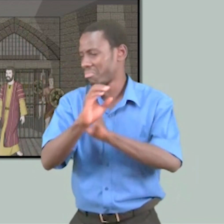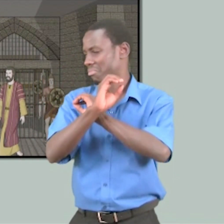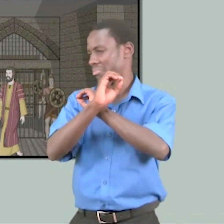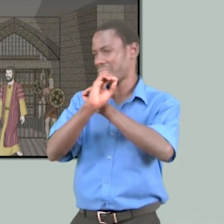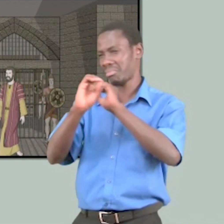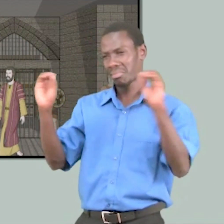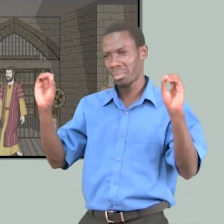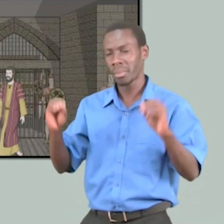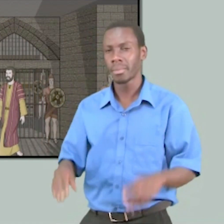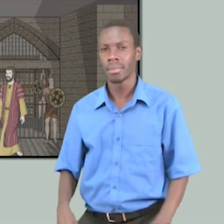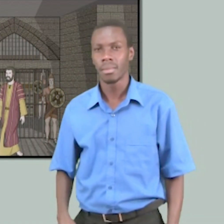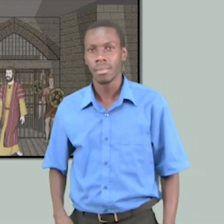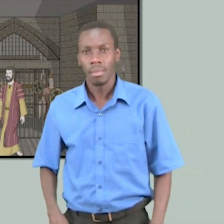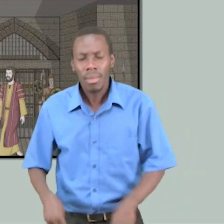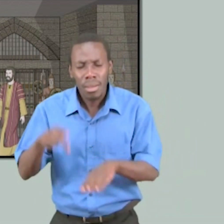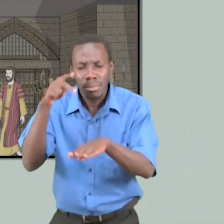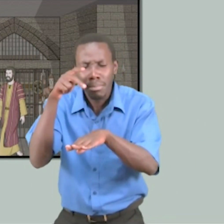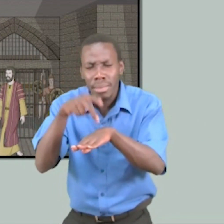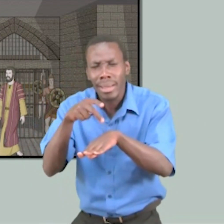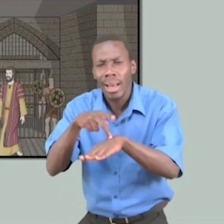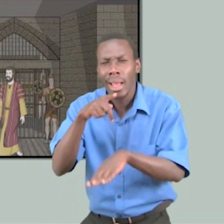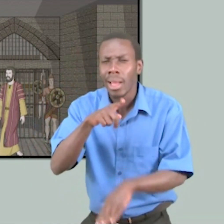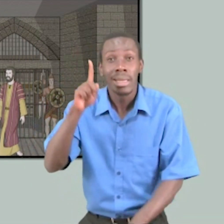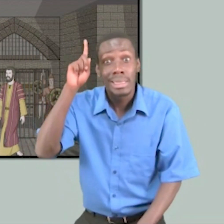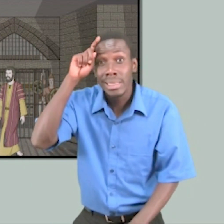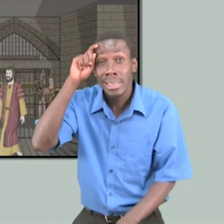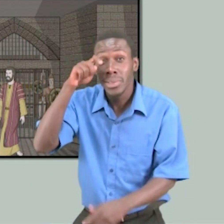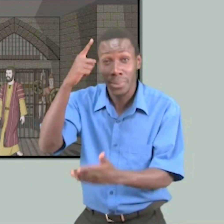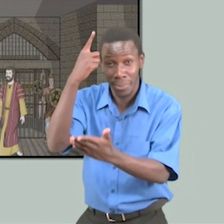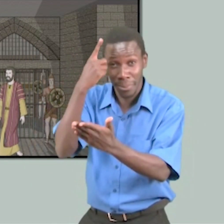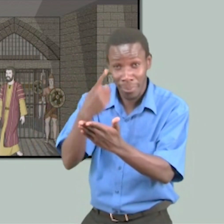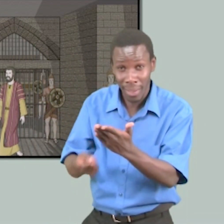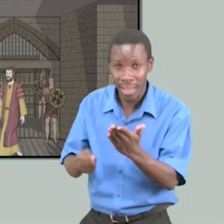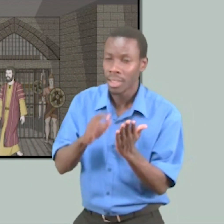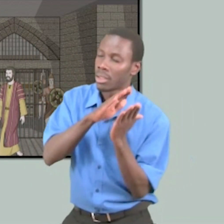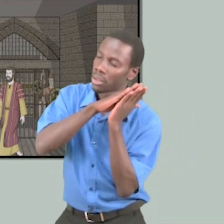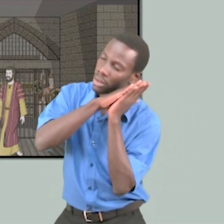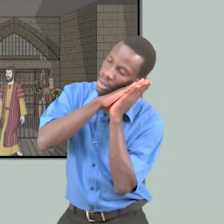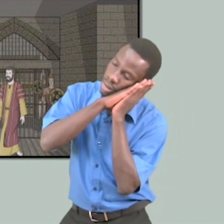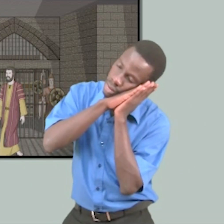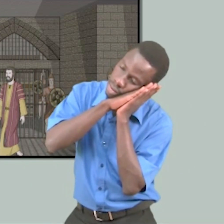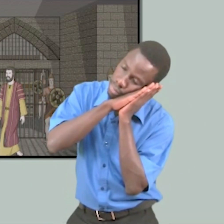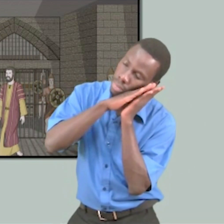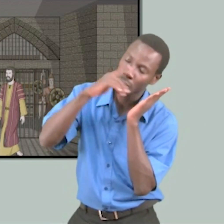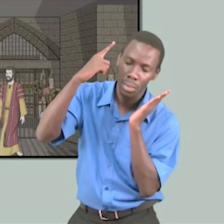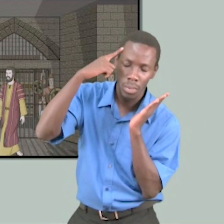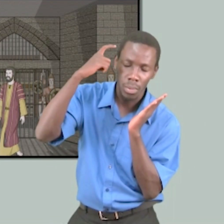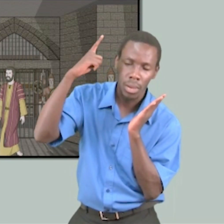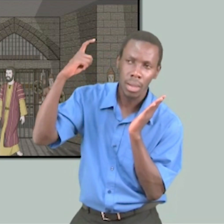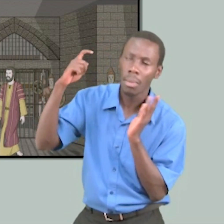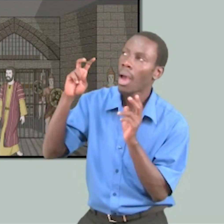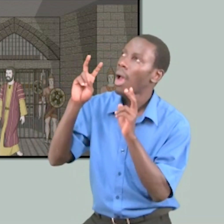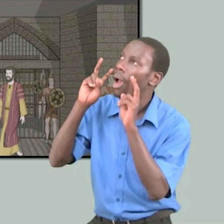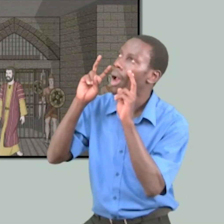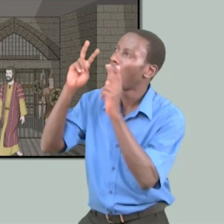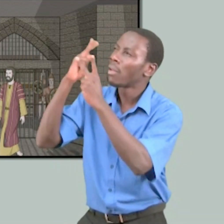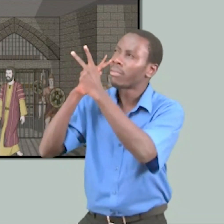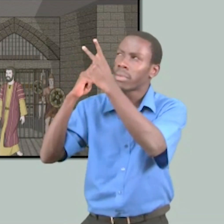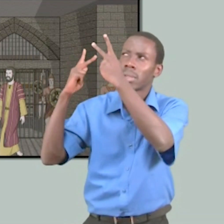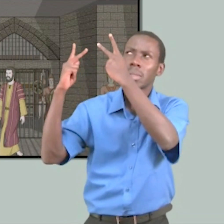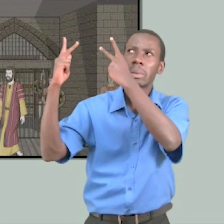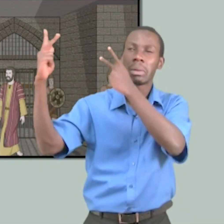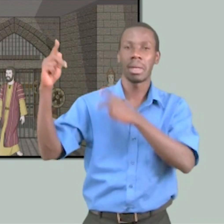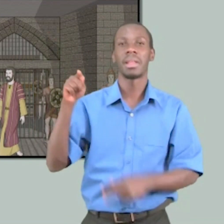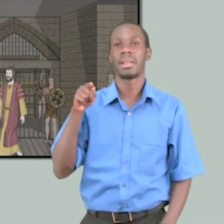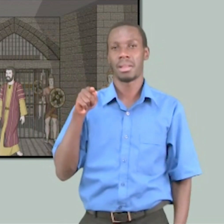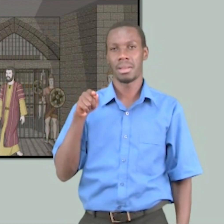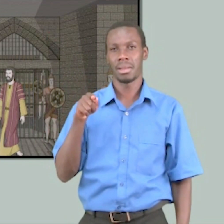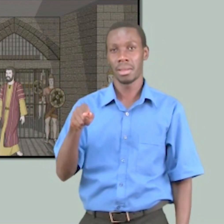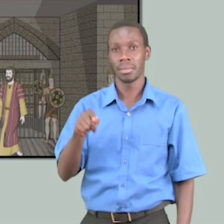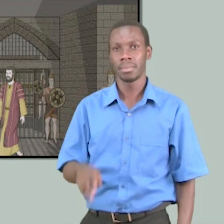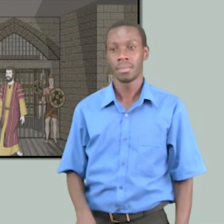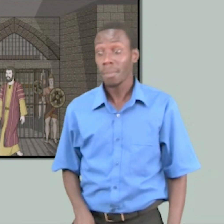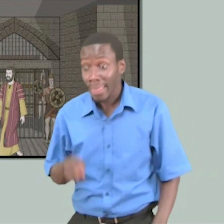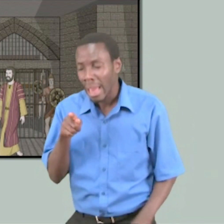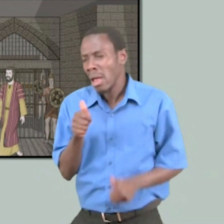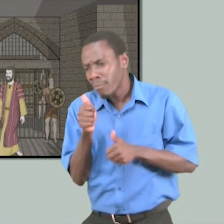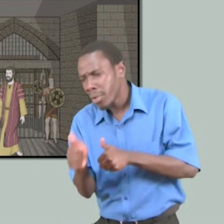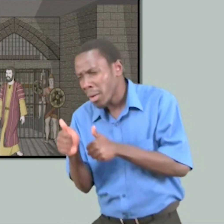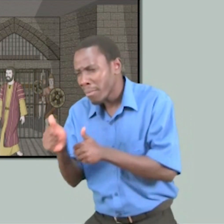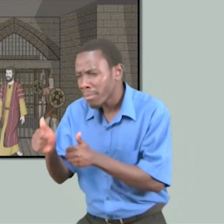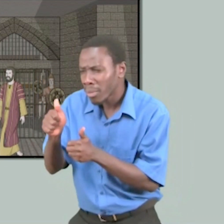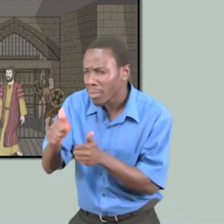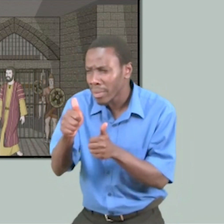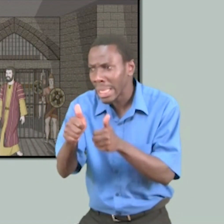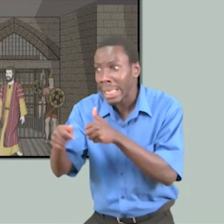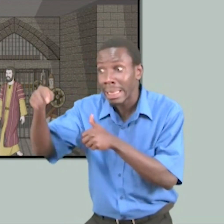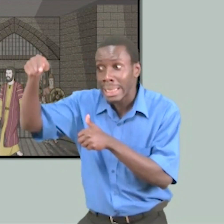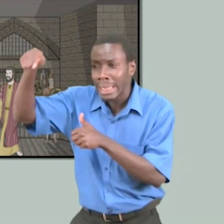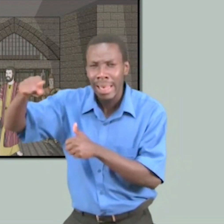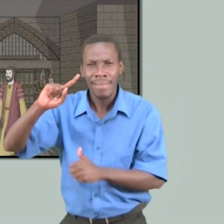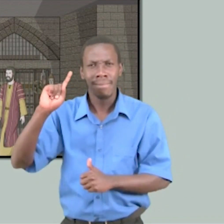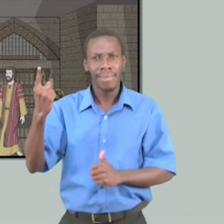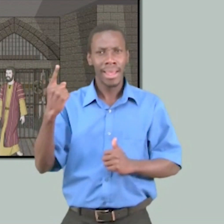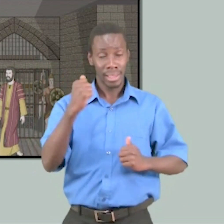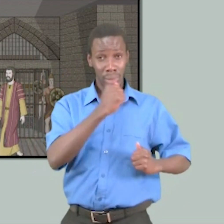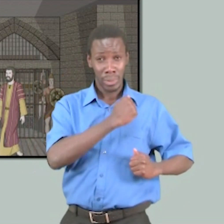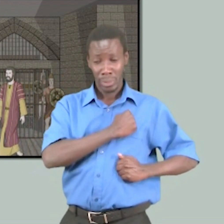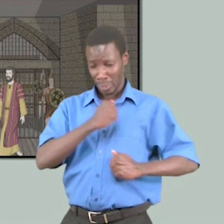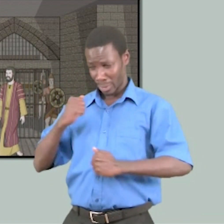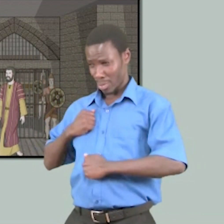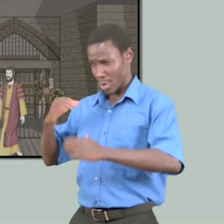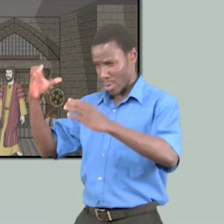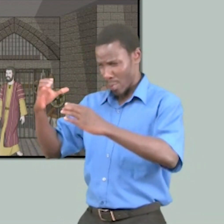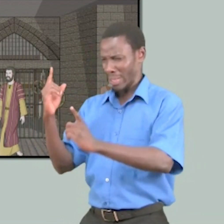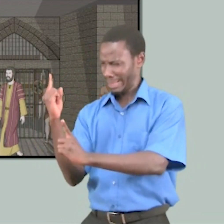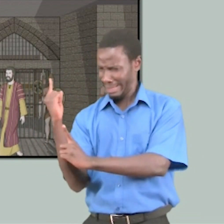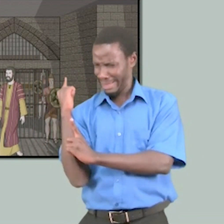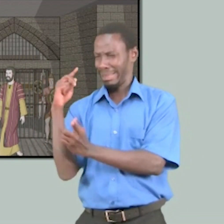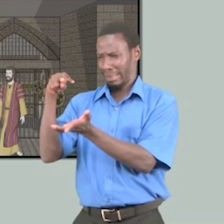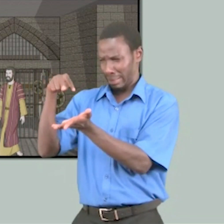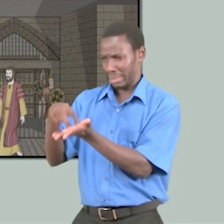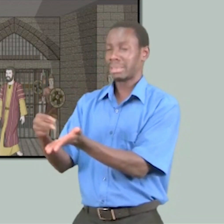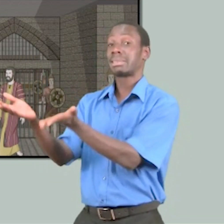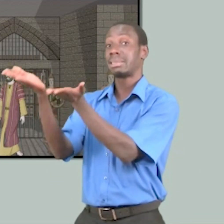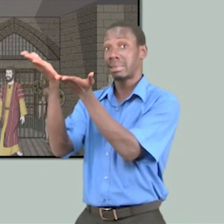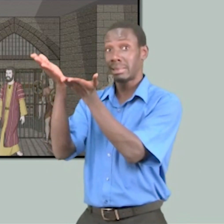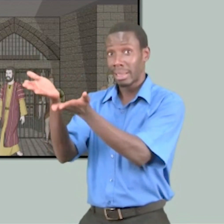He thought he was only seeing a vision.